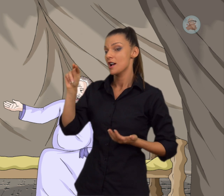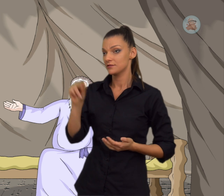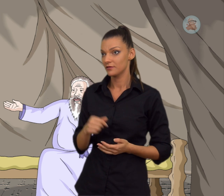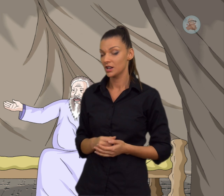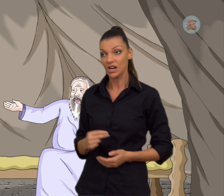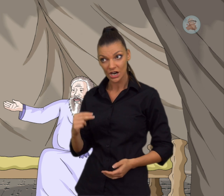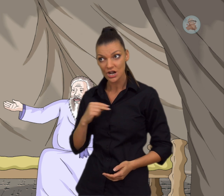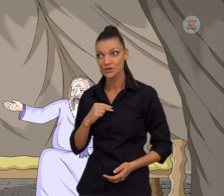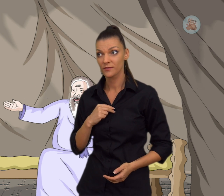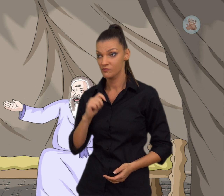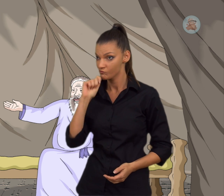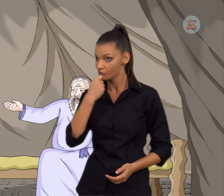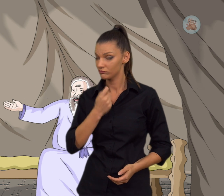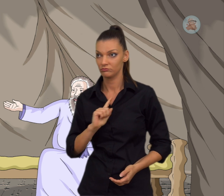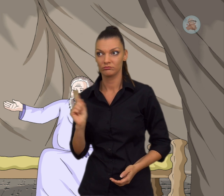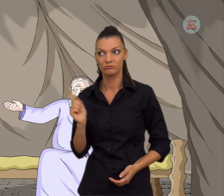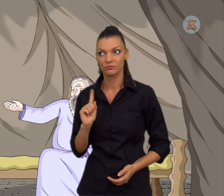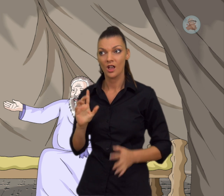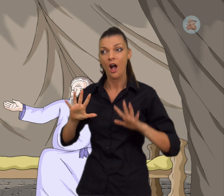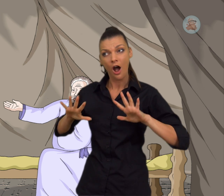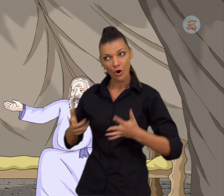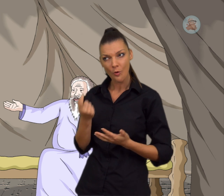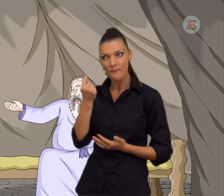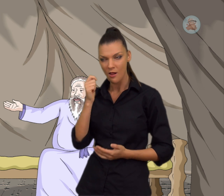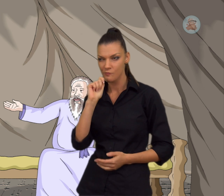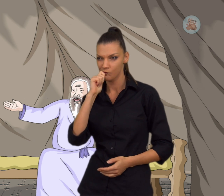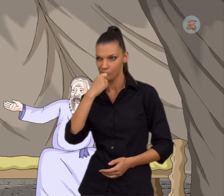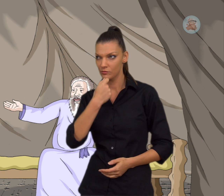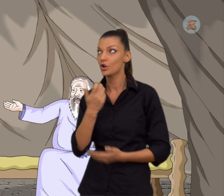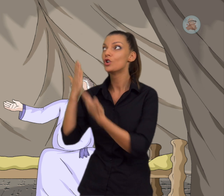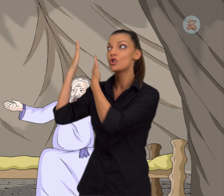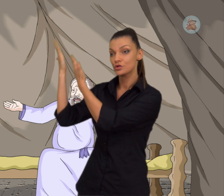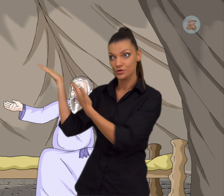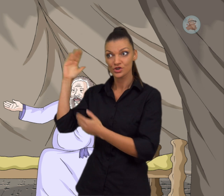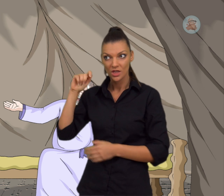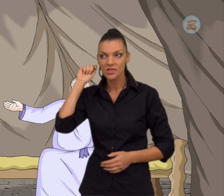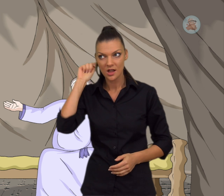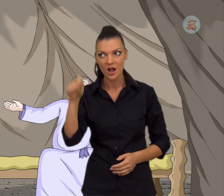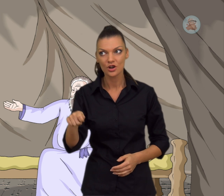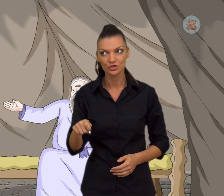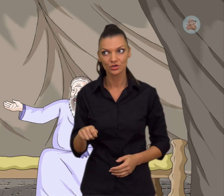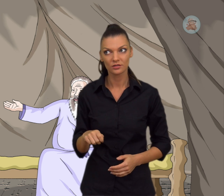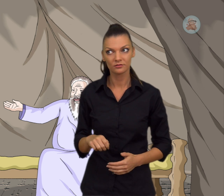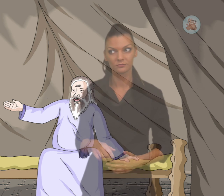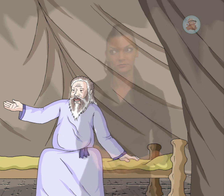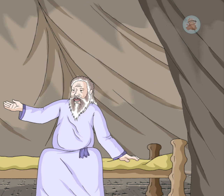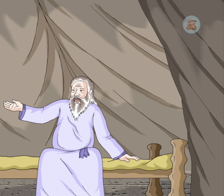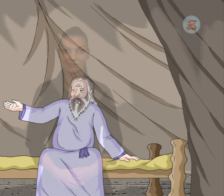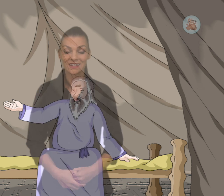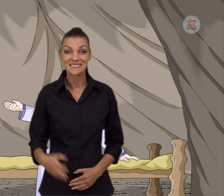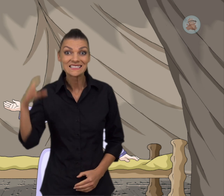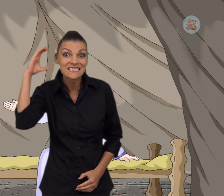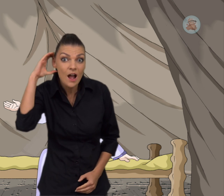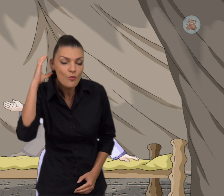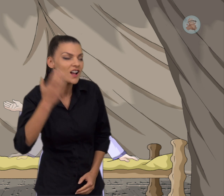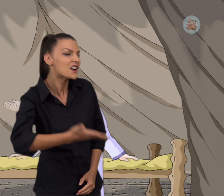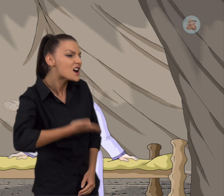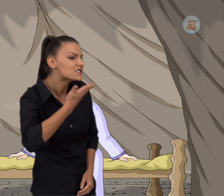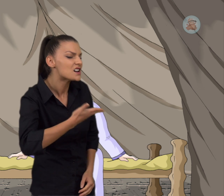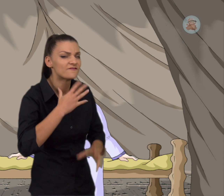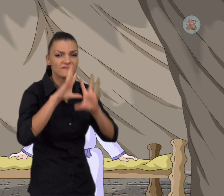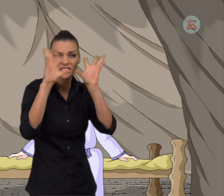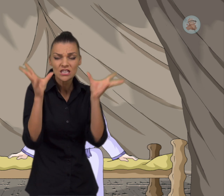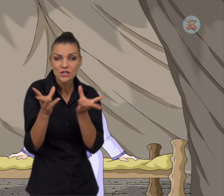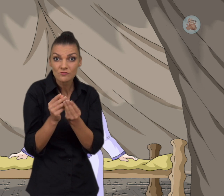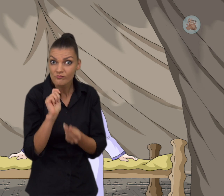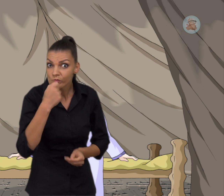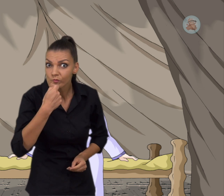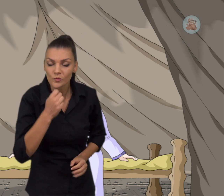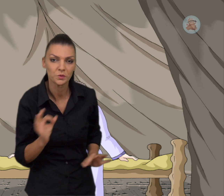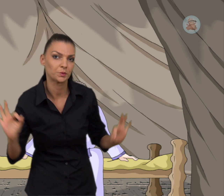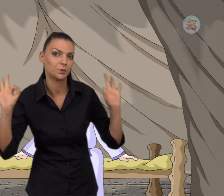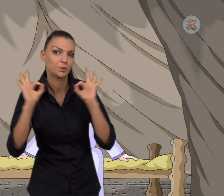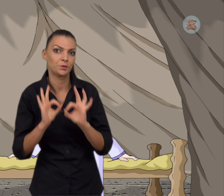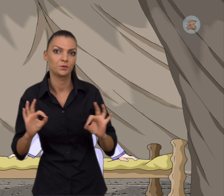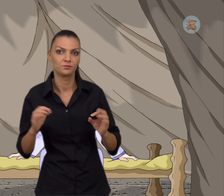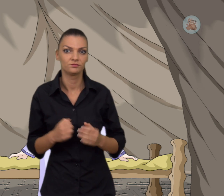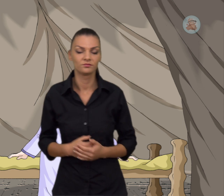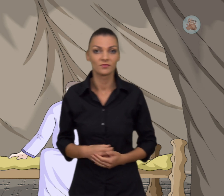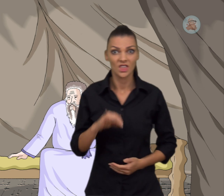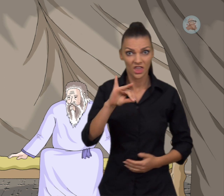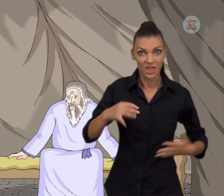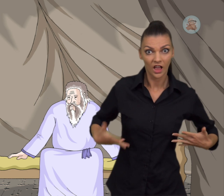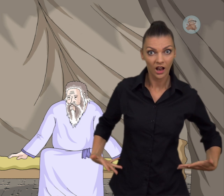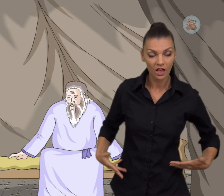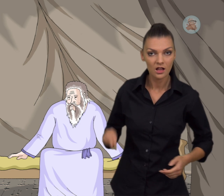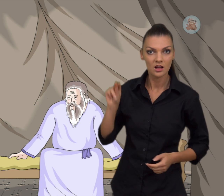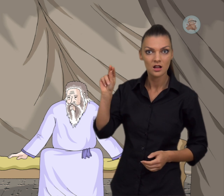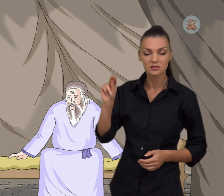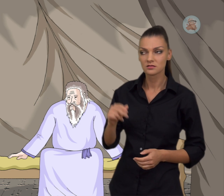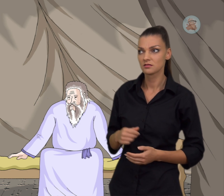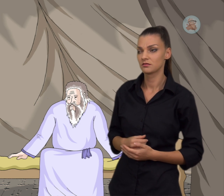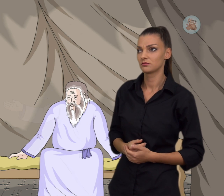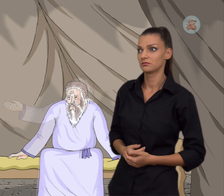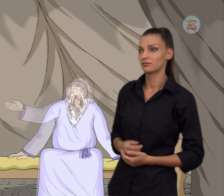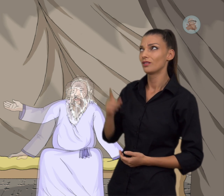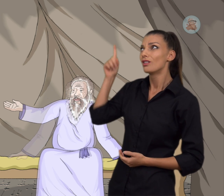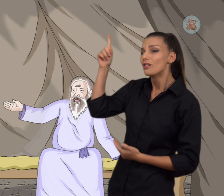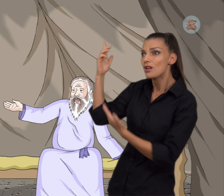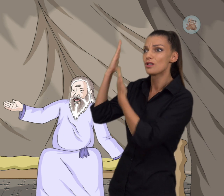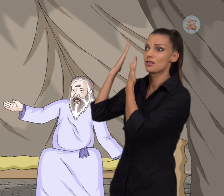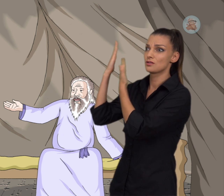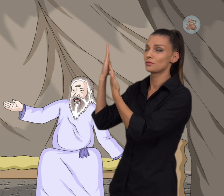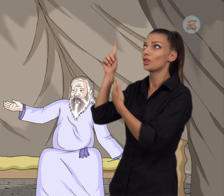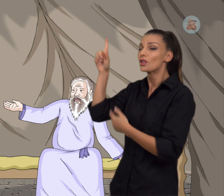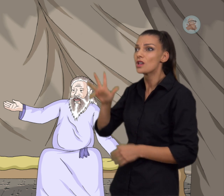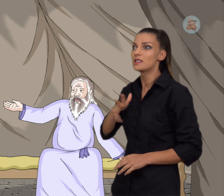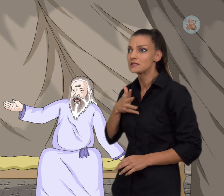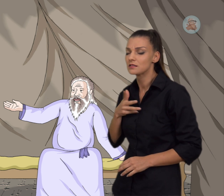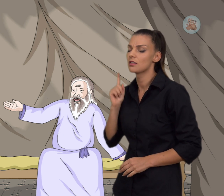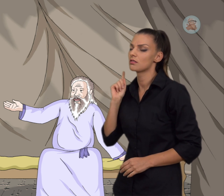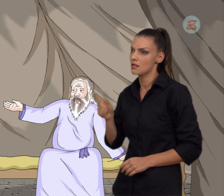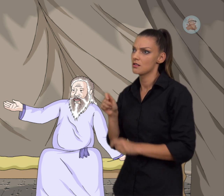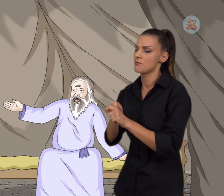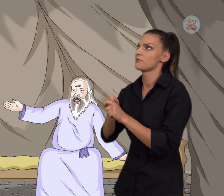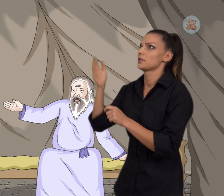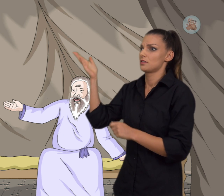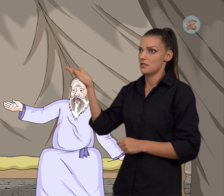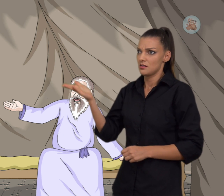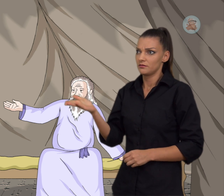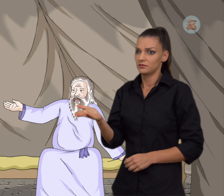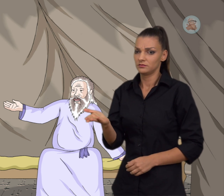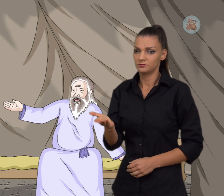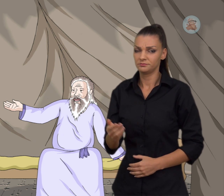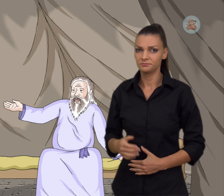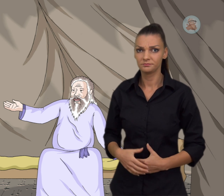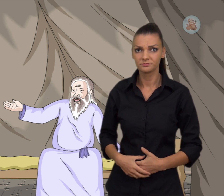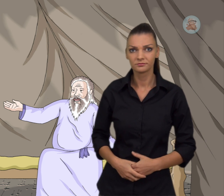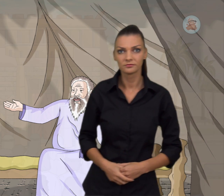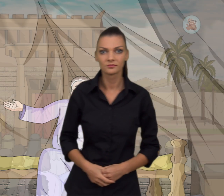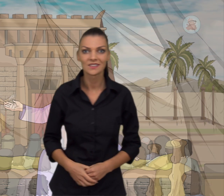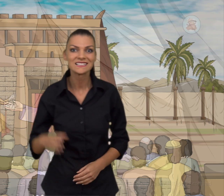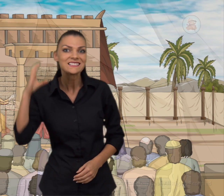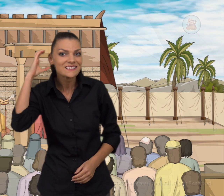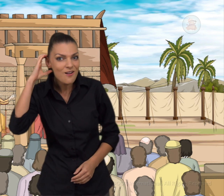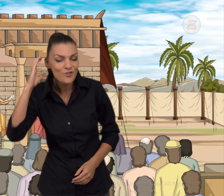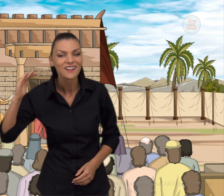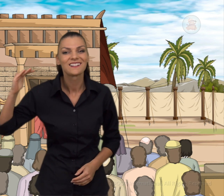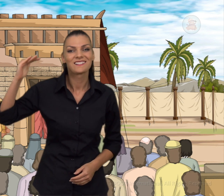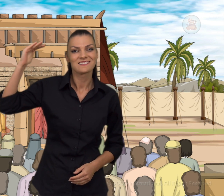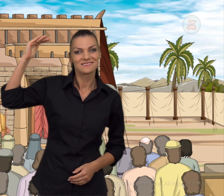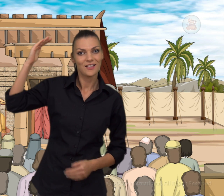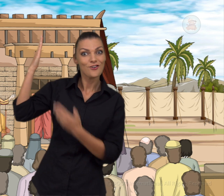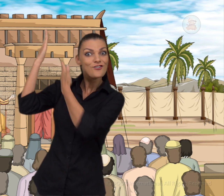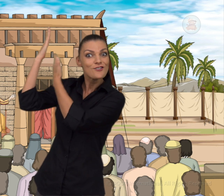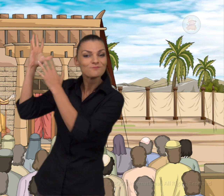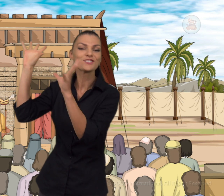May God punish you, and ever so severely, if you hide from me anything He said to you.” So Samuel told him everything and did not hide a thing from him. “He is the LORD,” replied Eli. “Let Him do what is good in His eyes.”